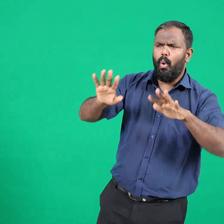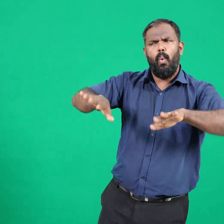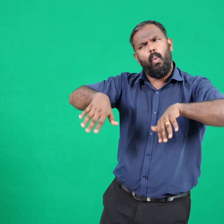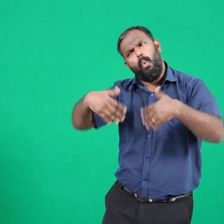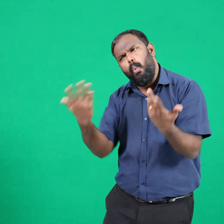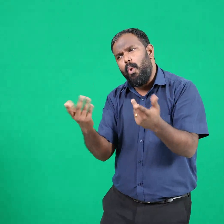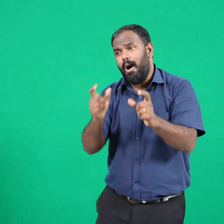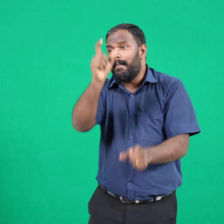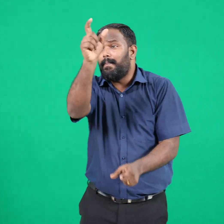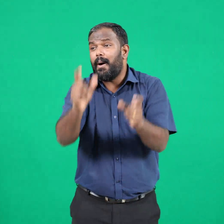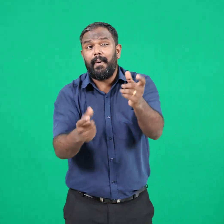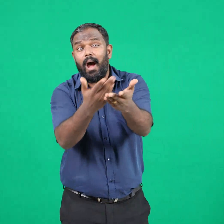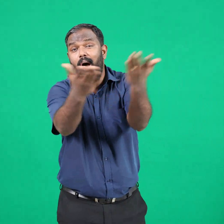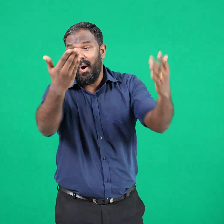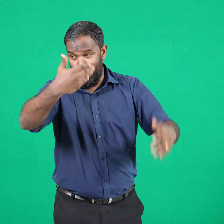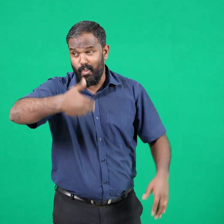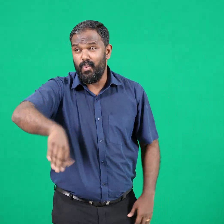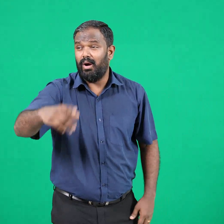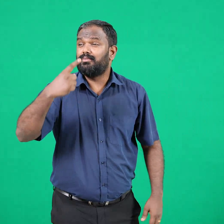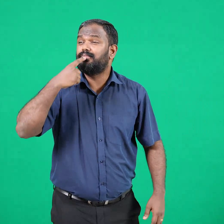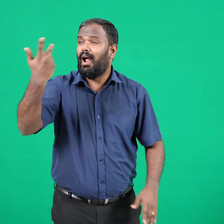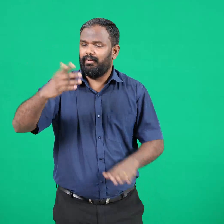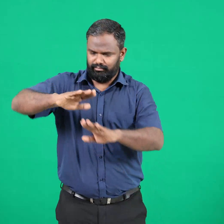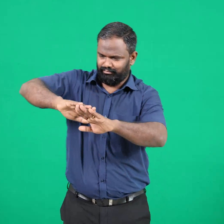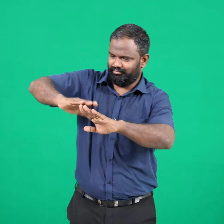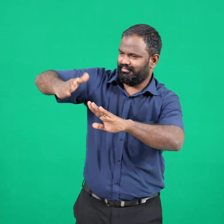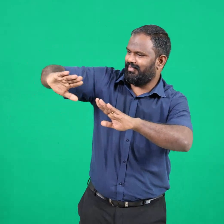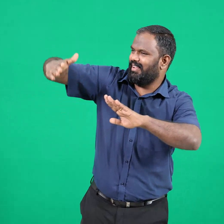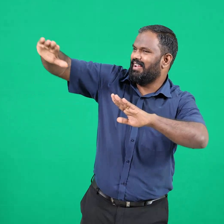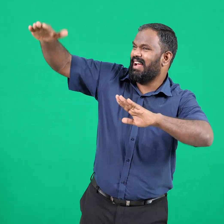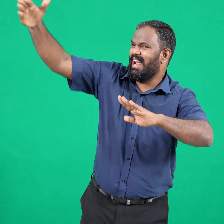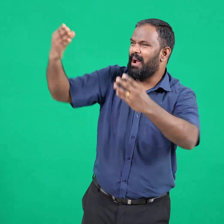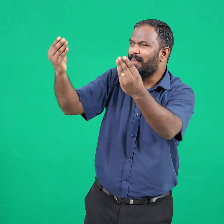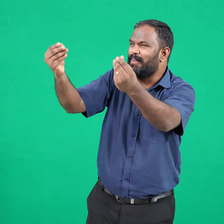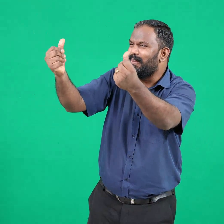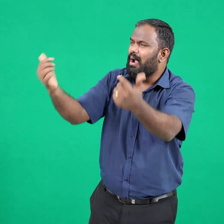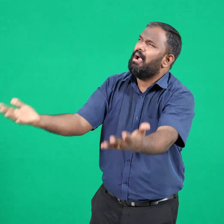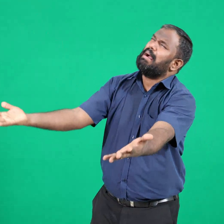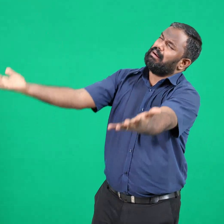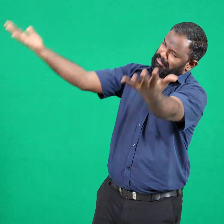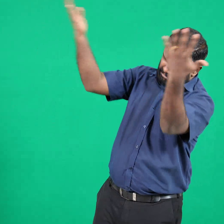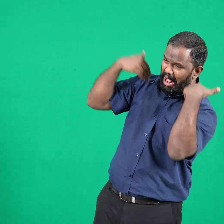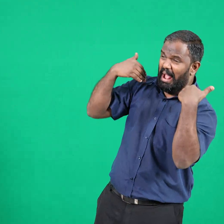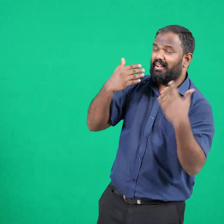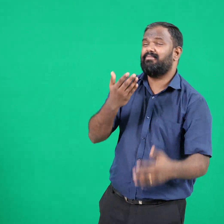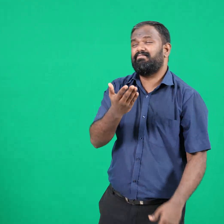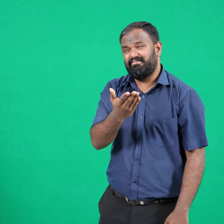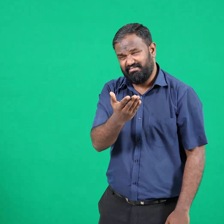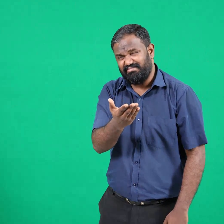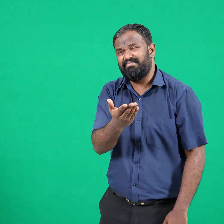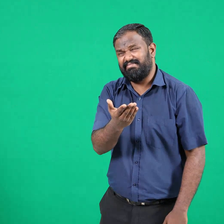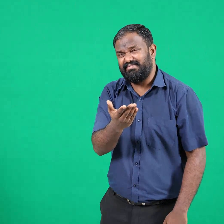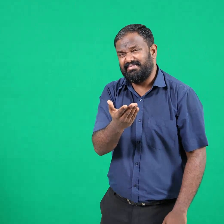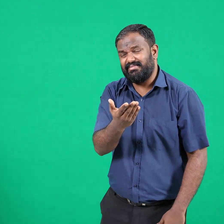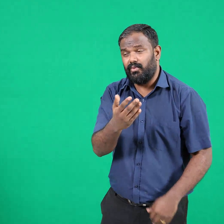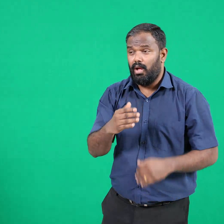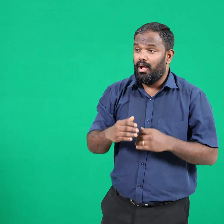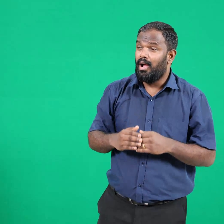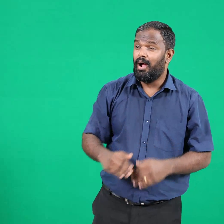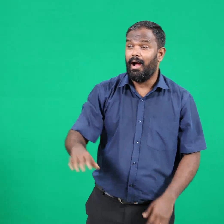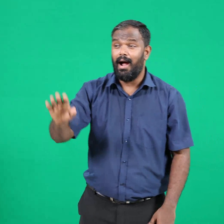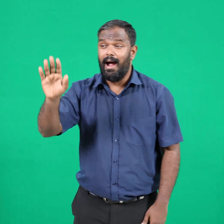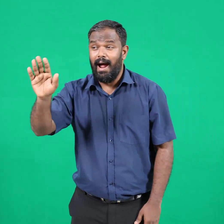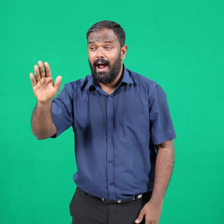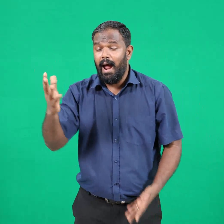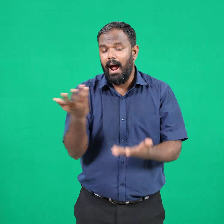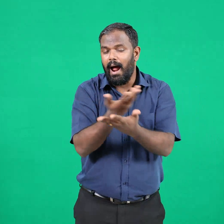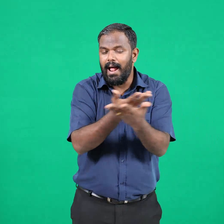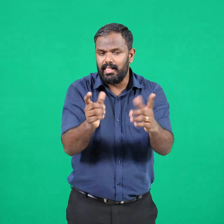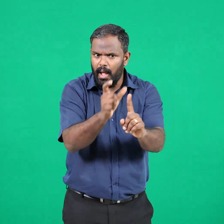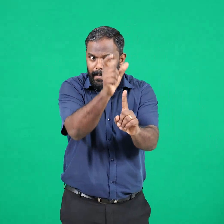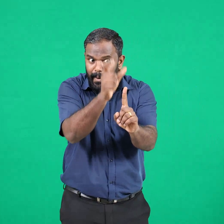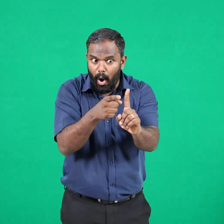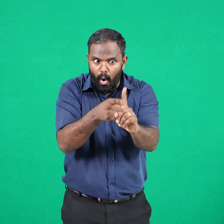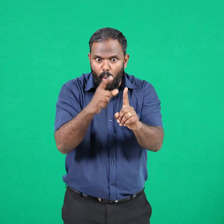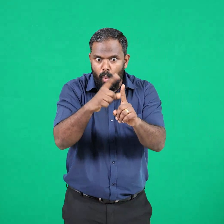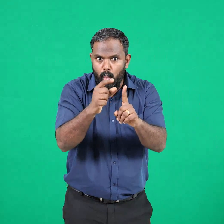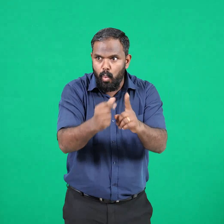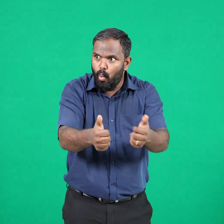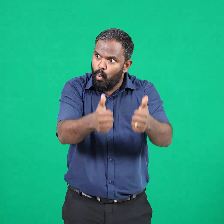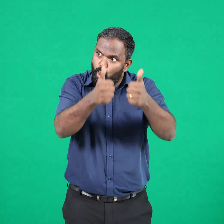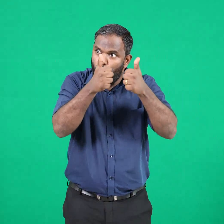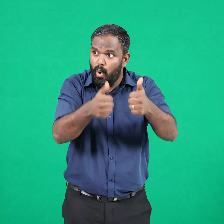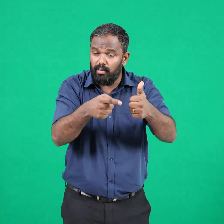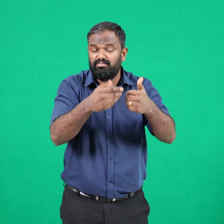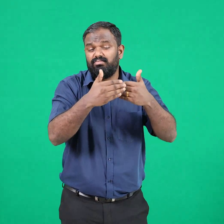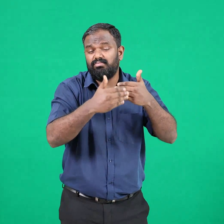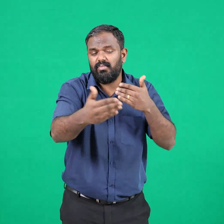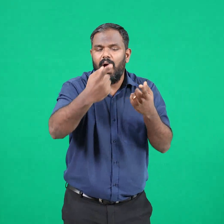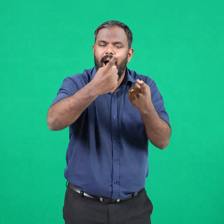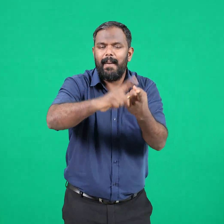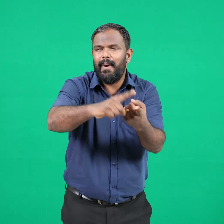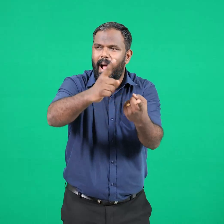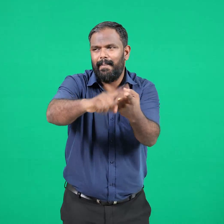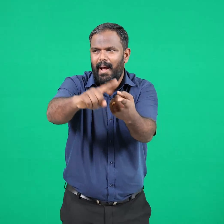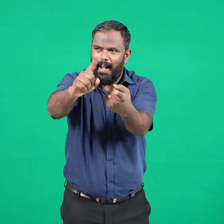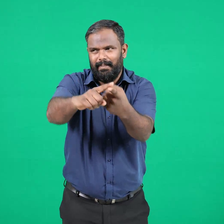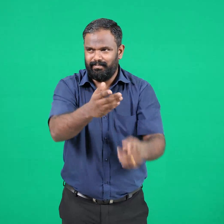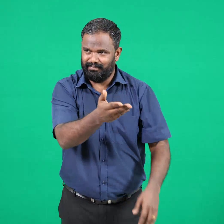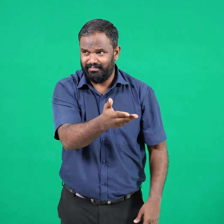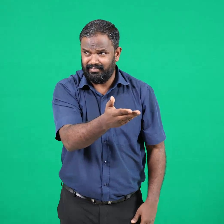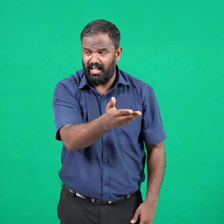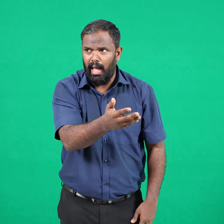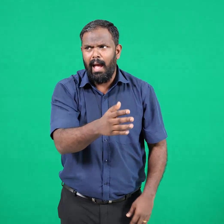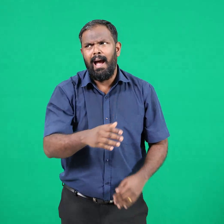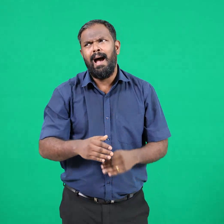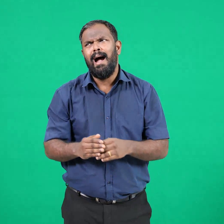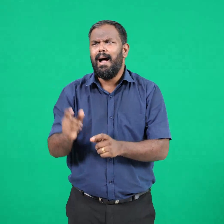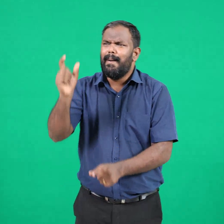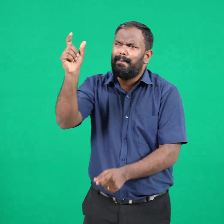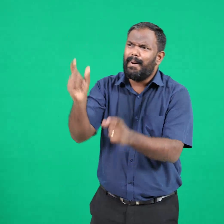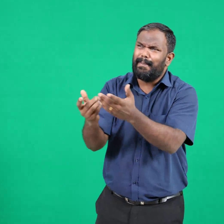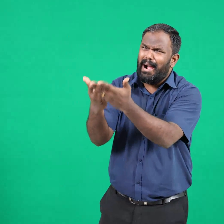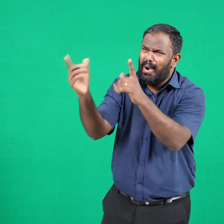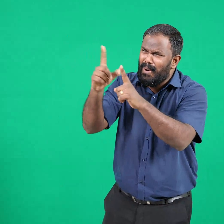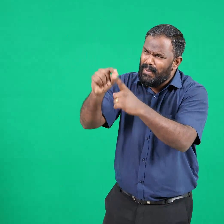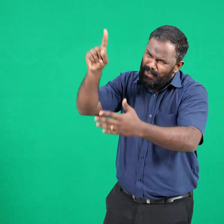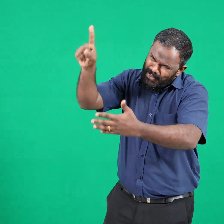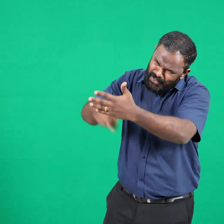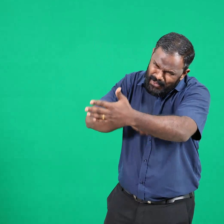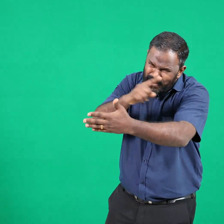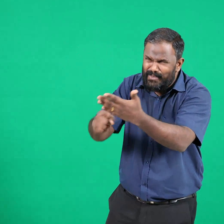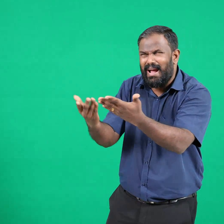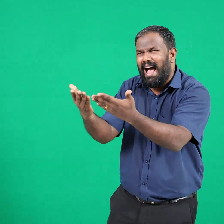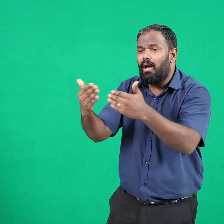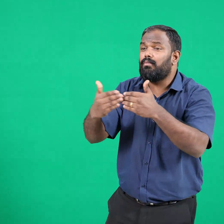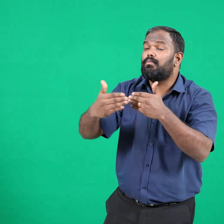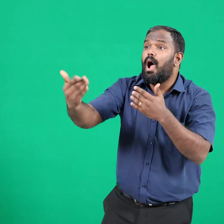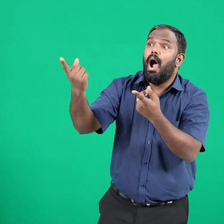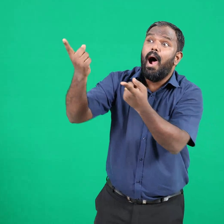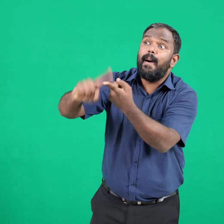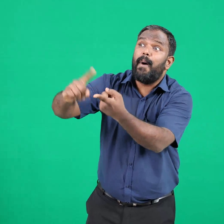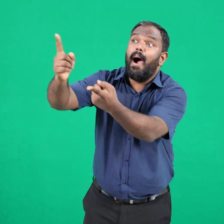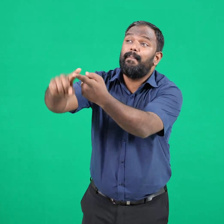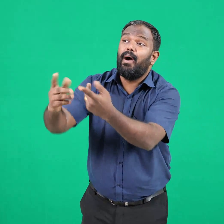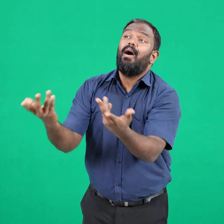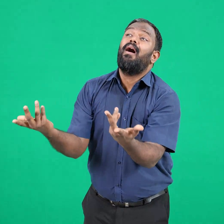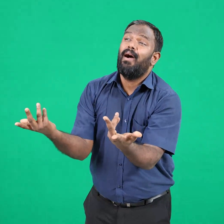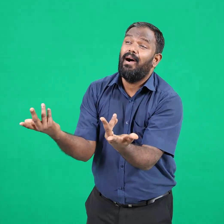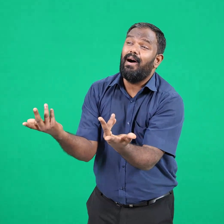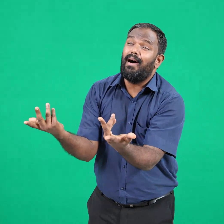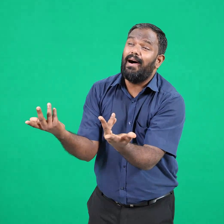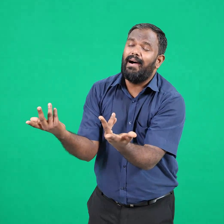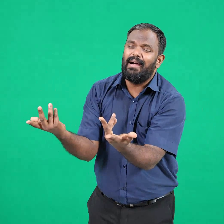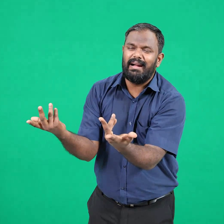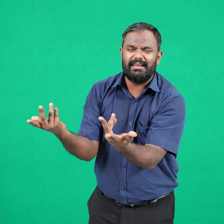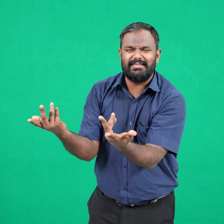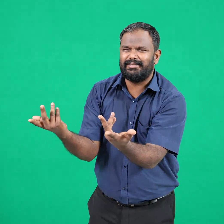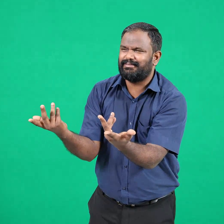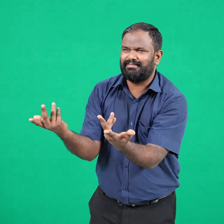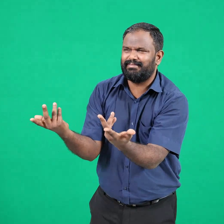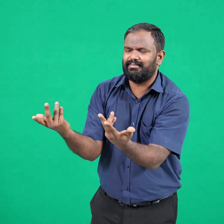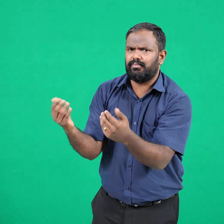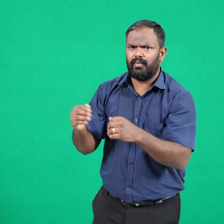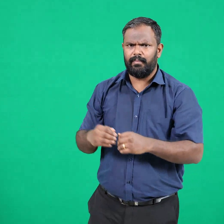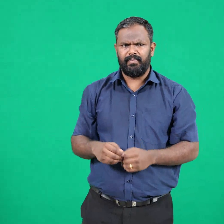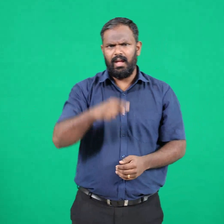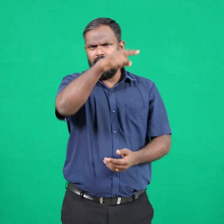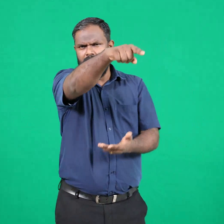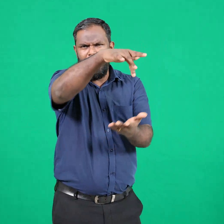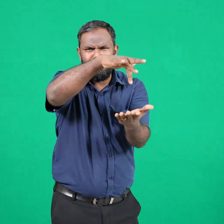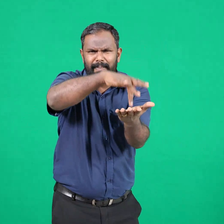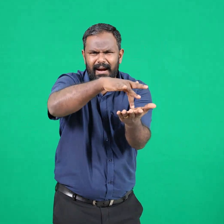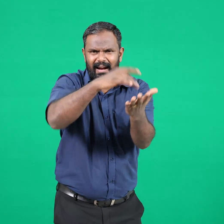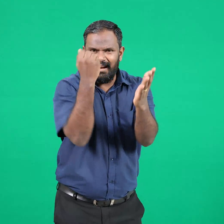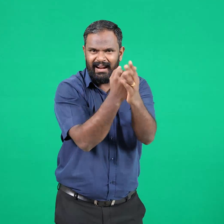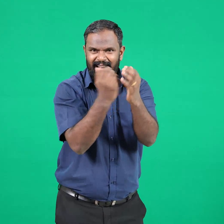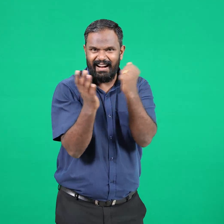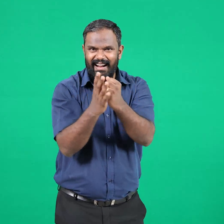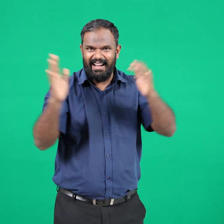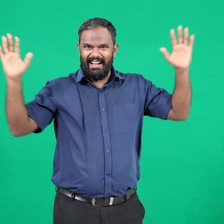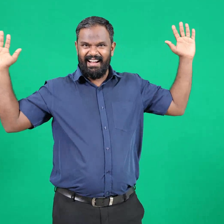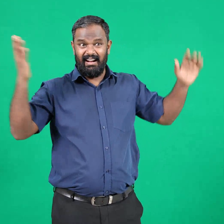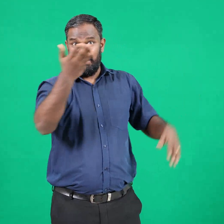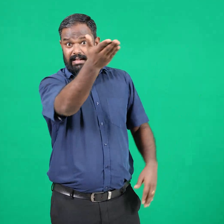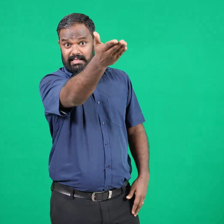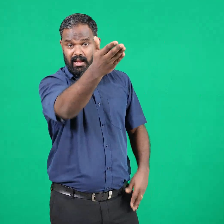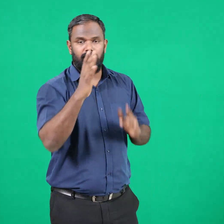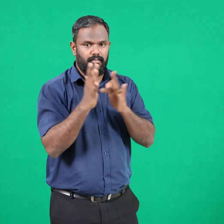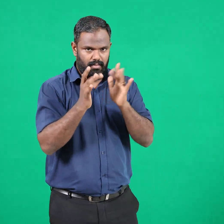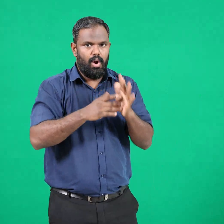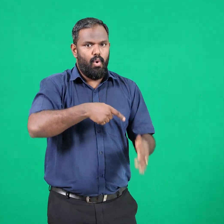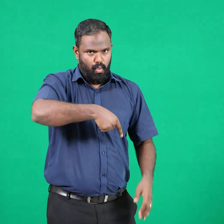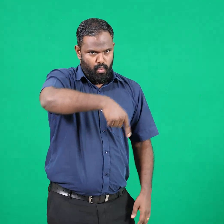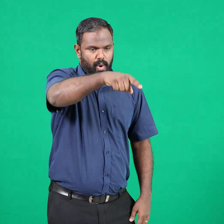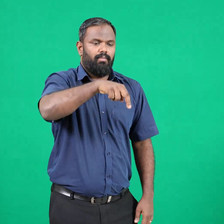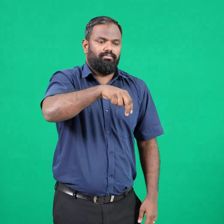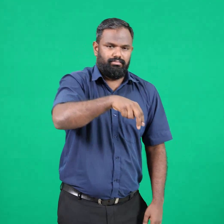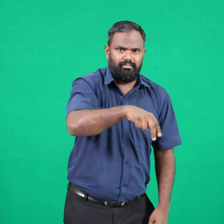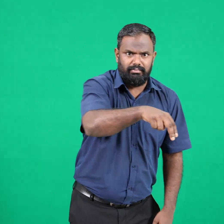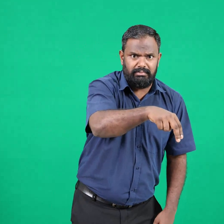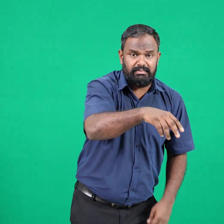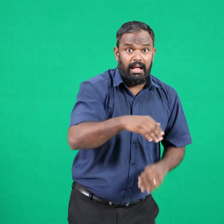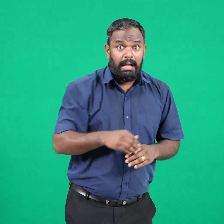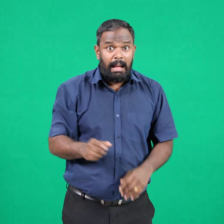and to the hills, "Cover us!"' For if men do these things while the tree is green, what will happen when it is dry?"